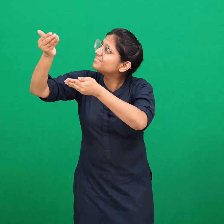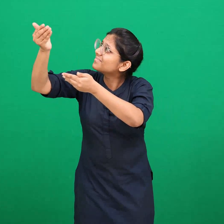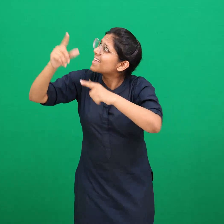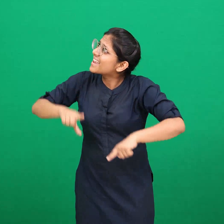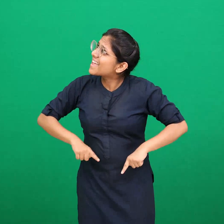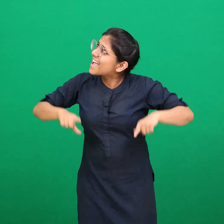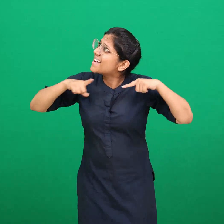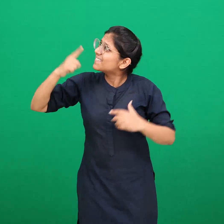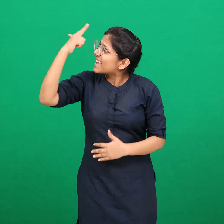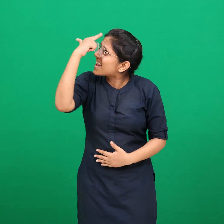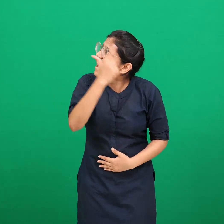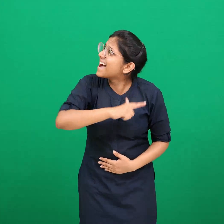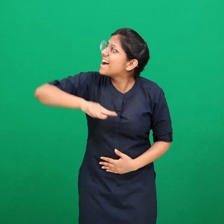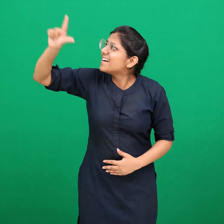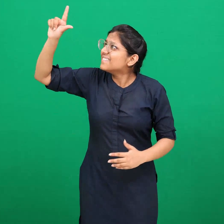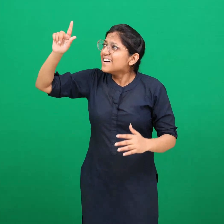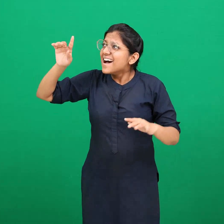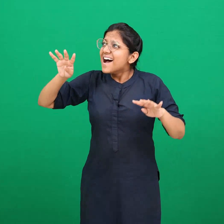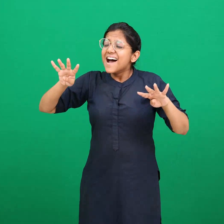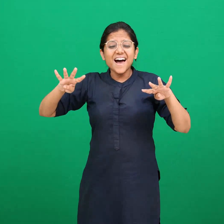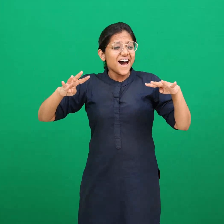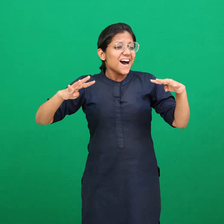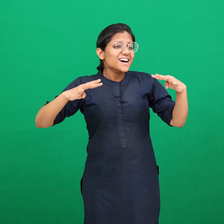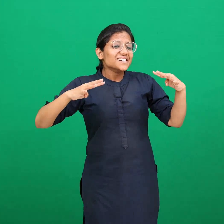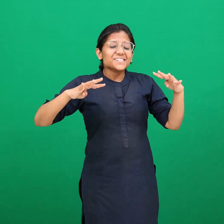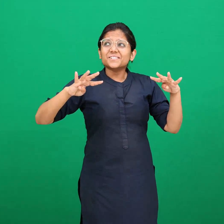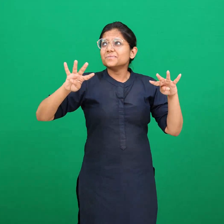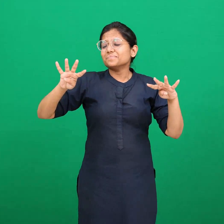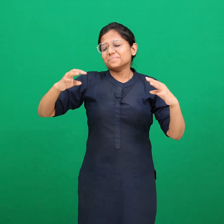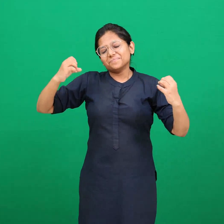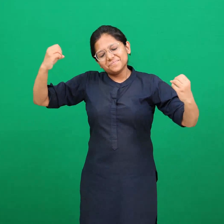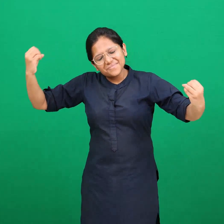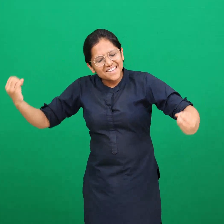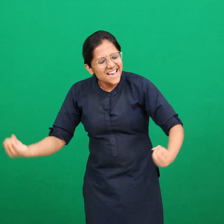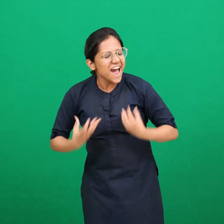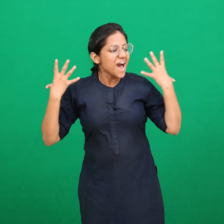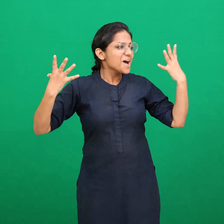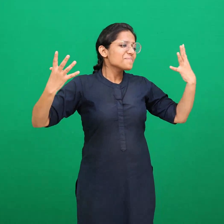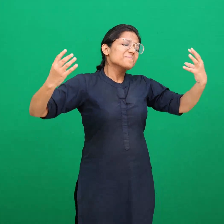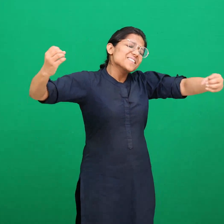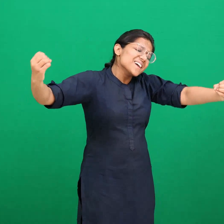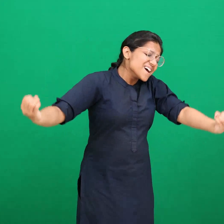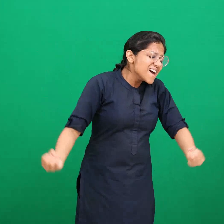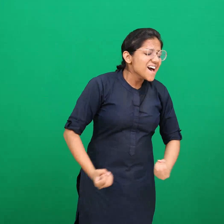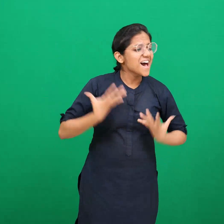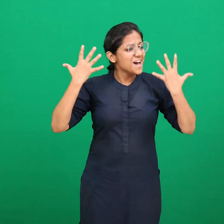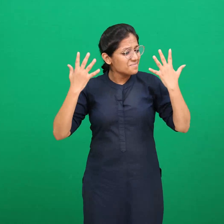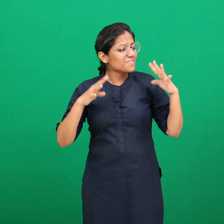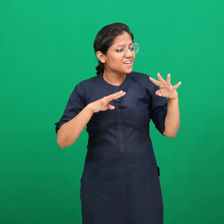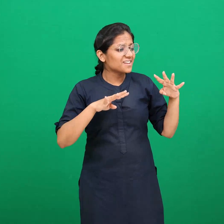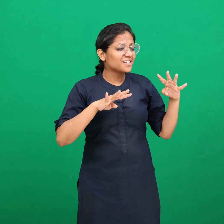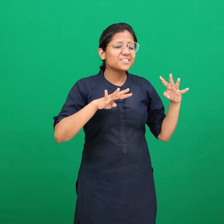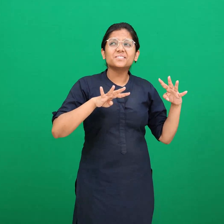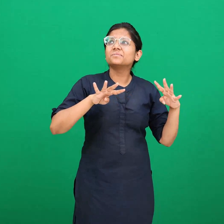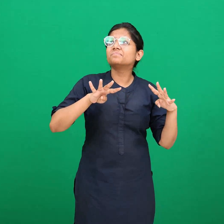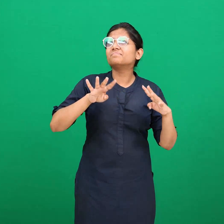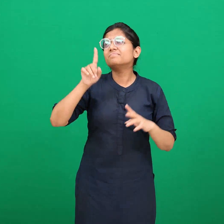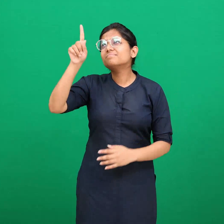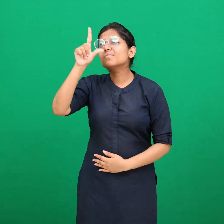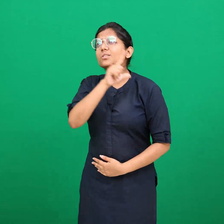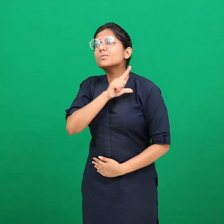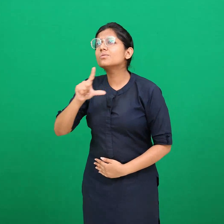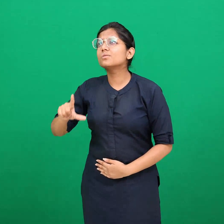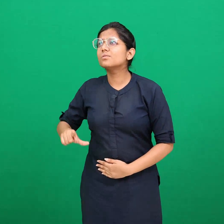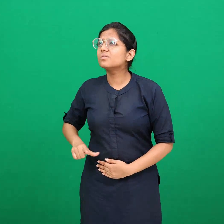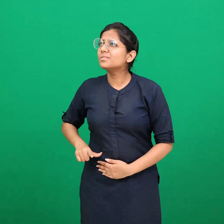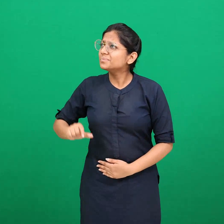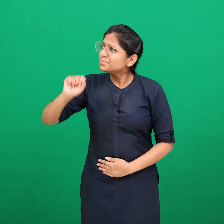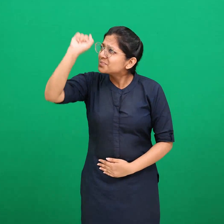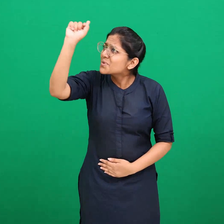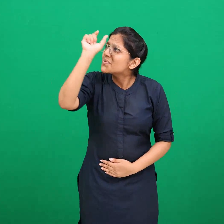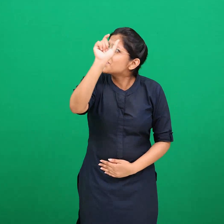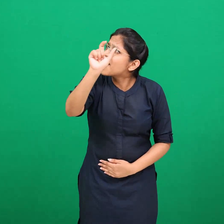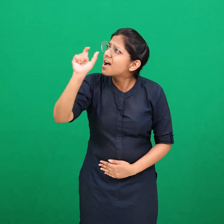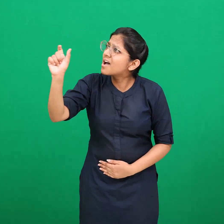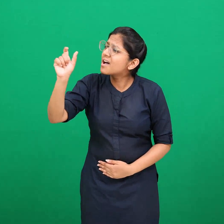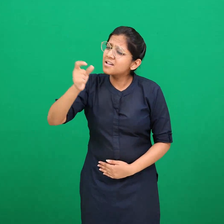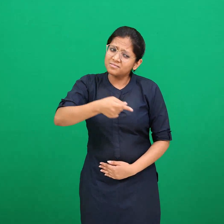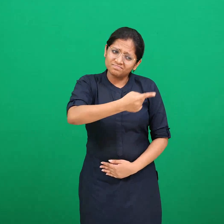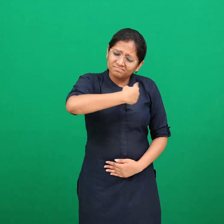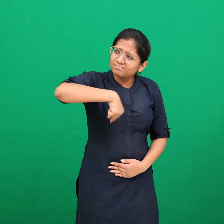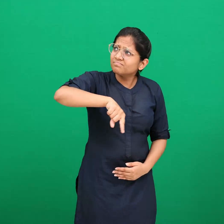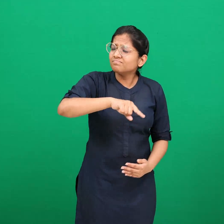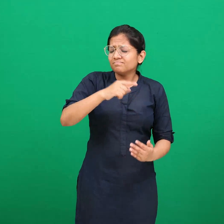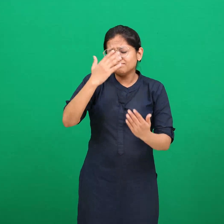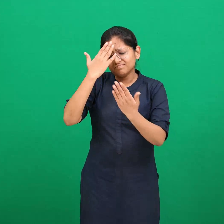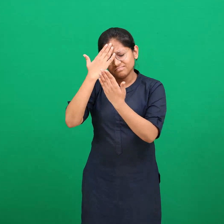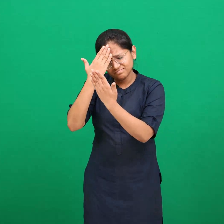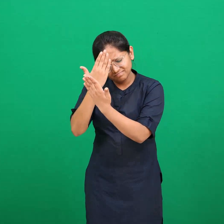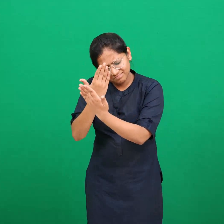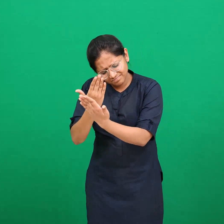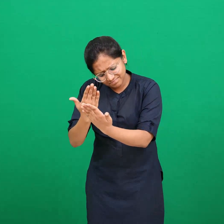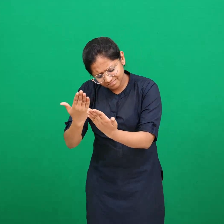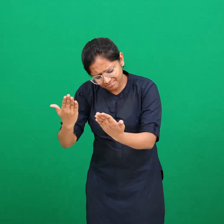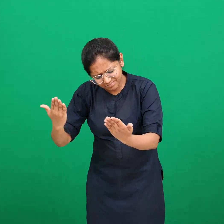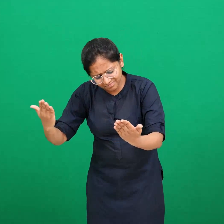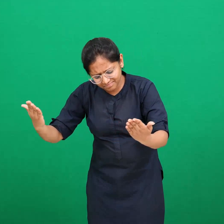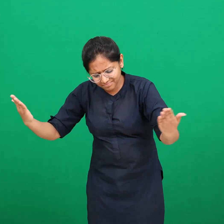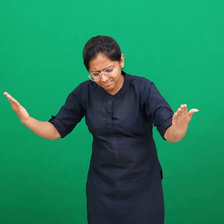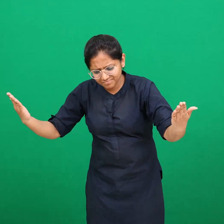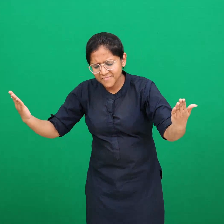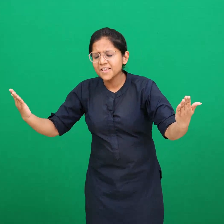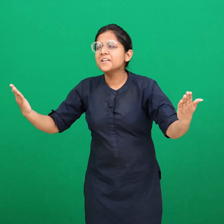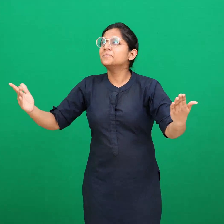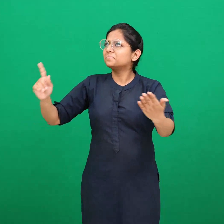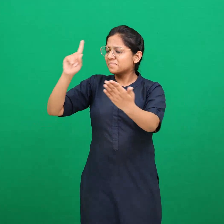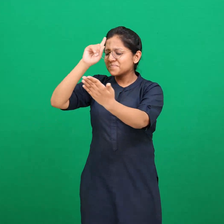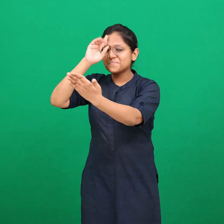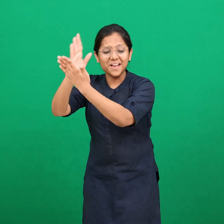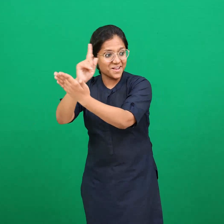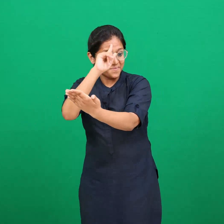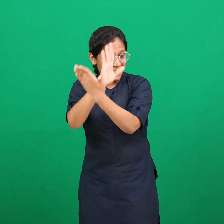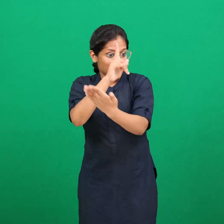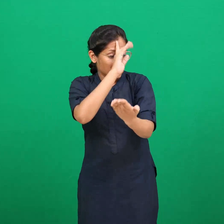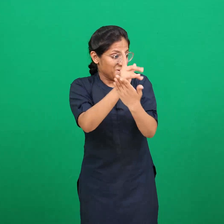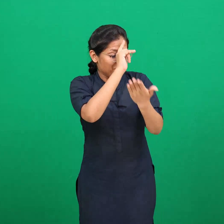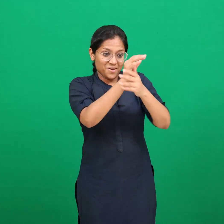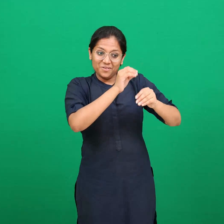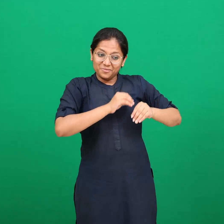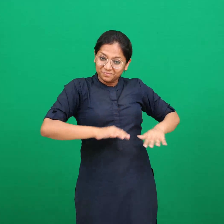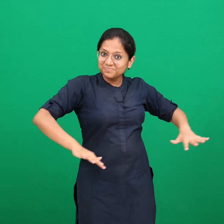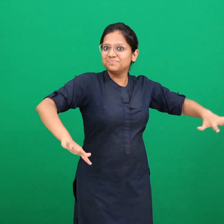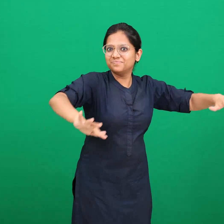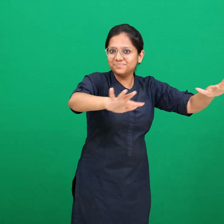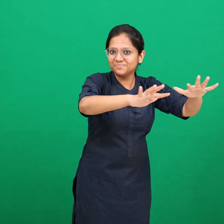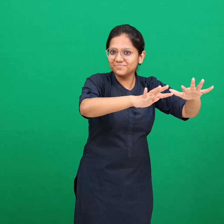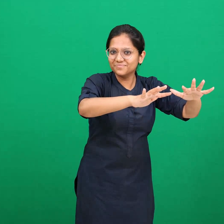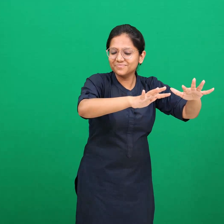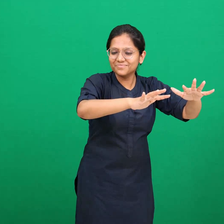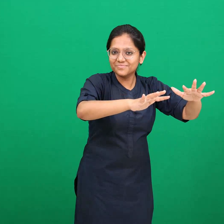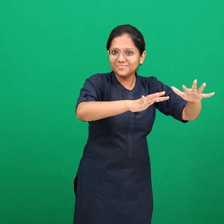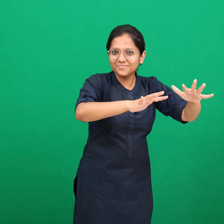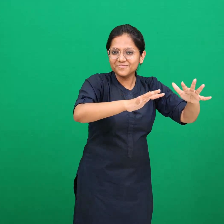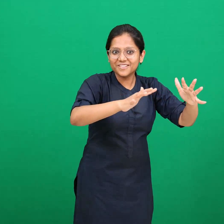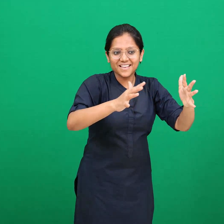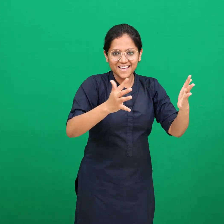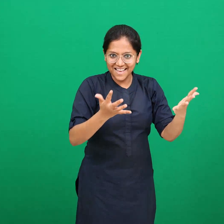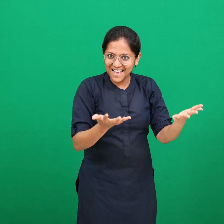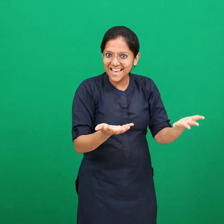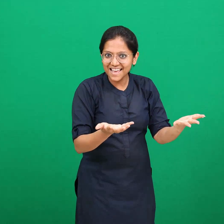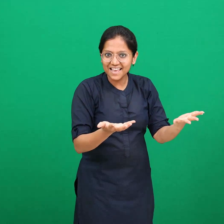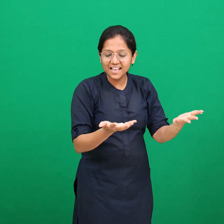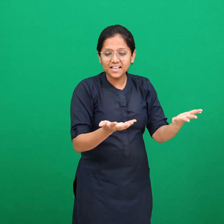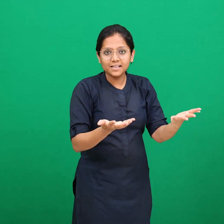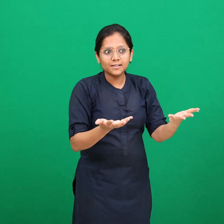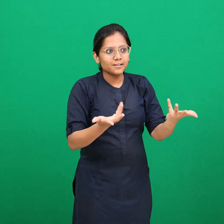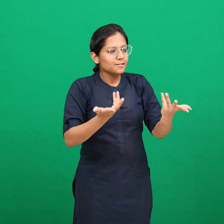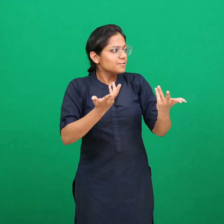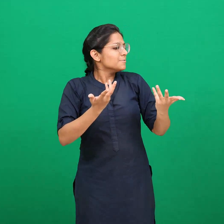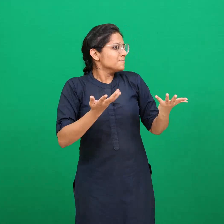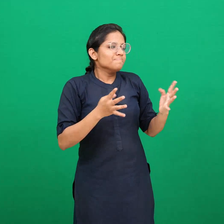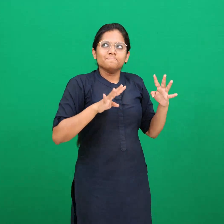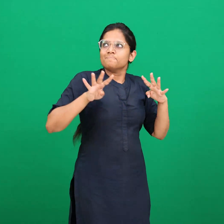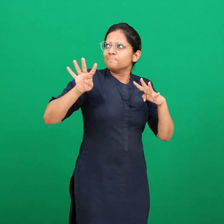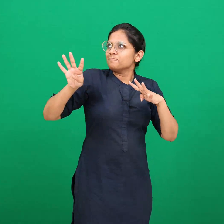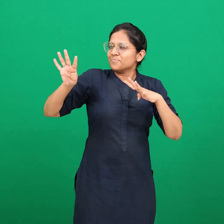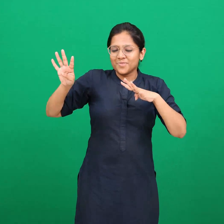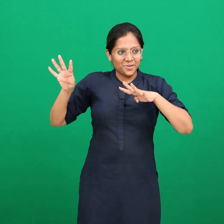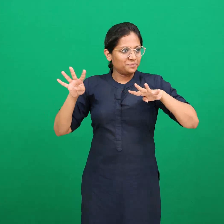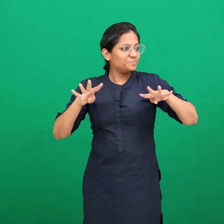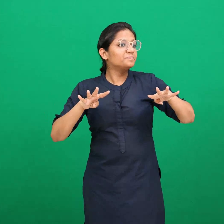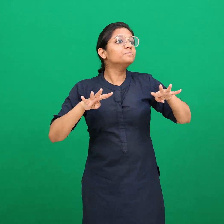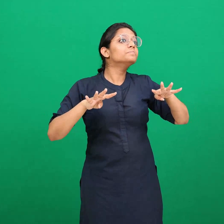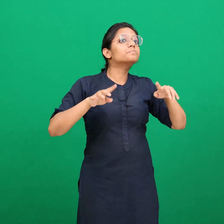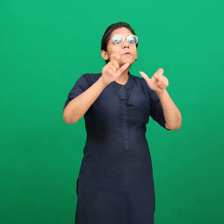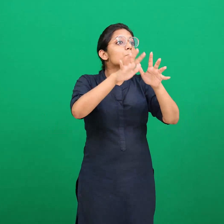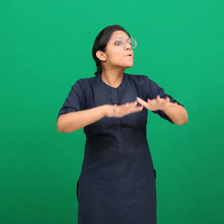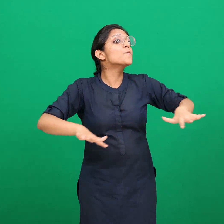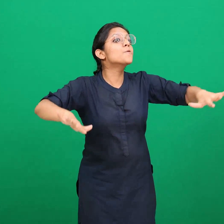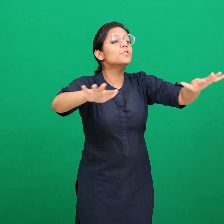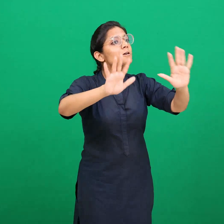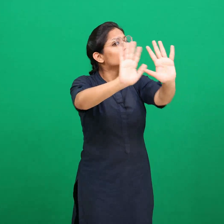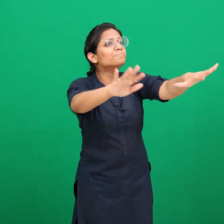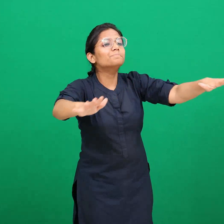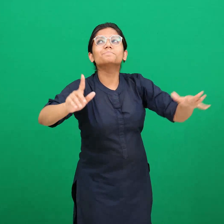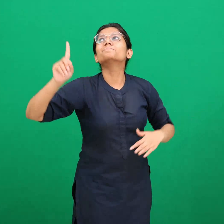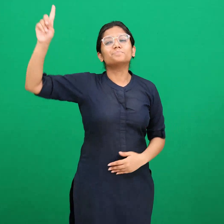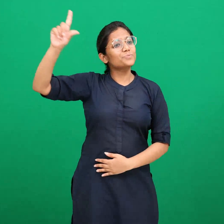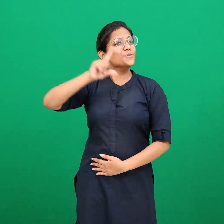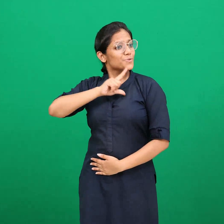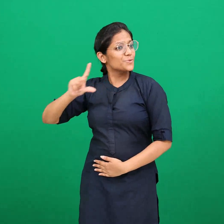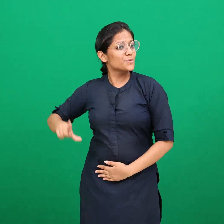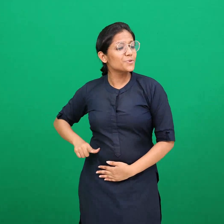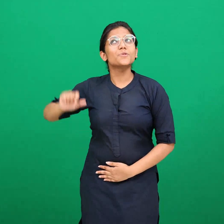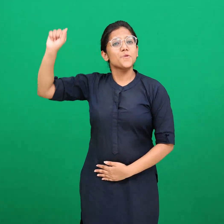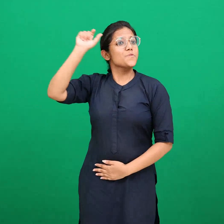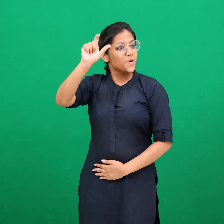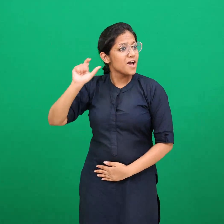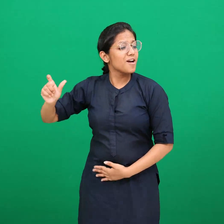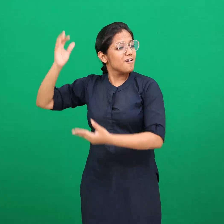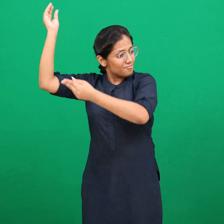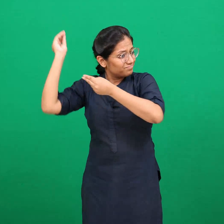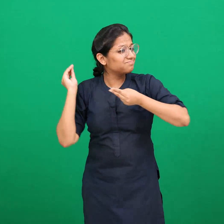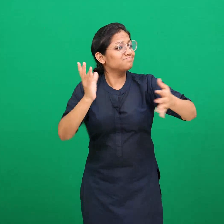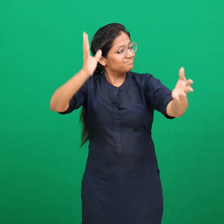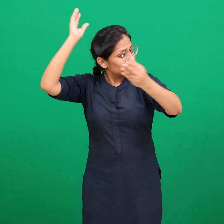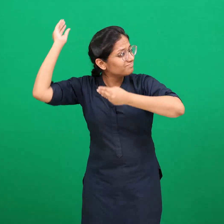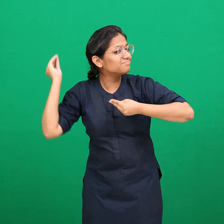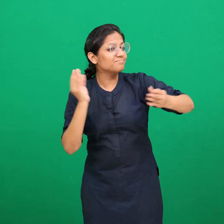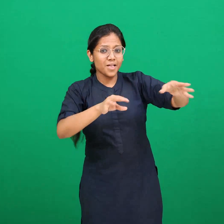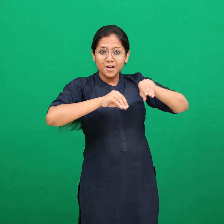And the word of the Lord spread throughout that region. The Jews, however, incited the religious women of prominence and the leading men of the city.